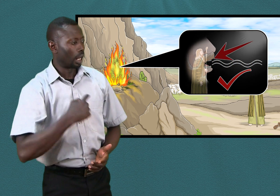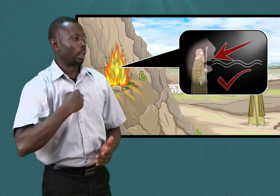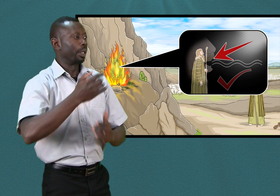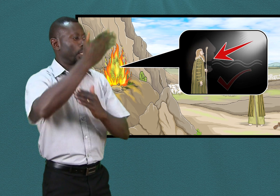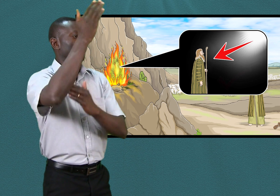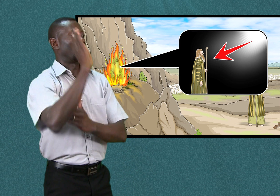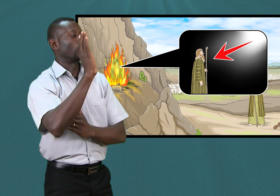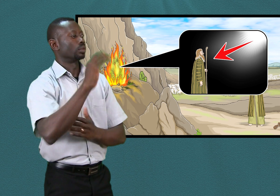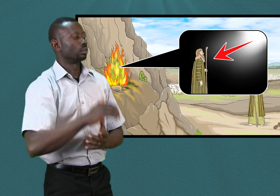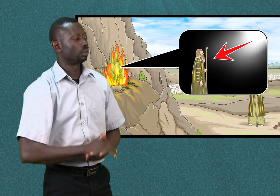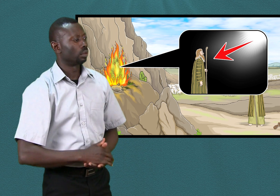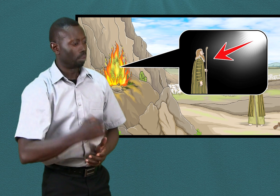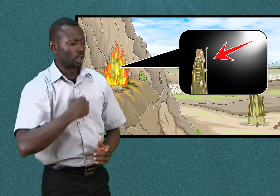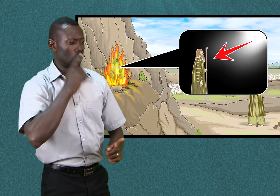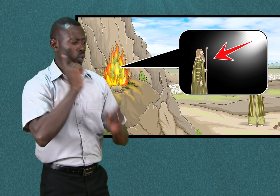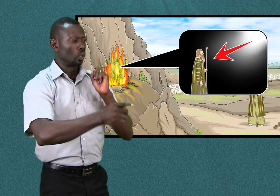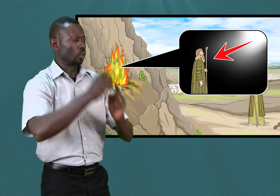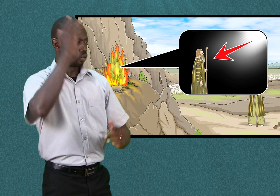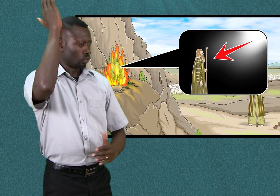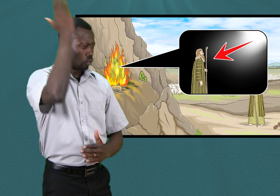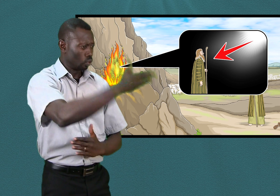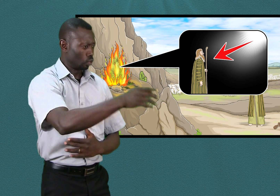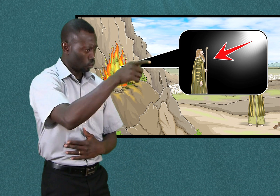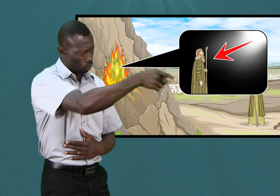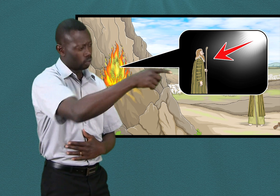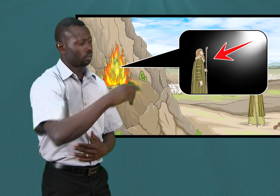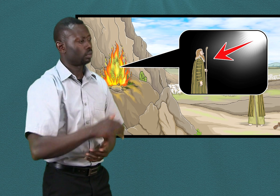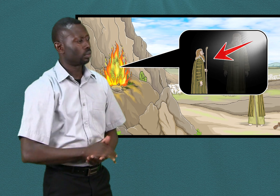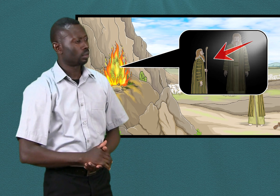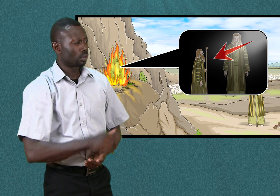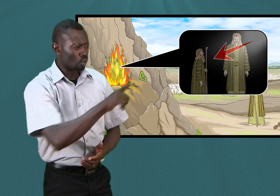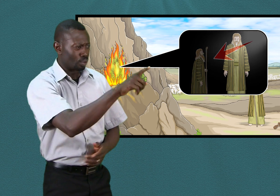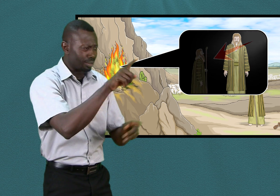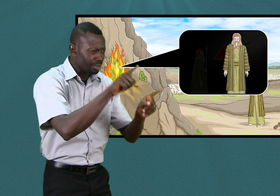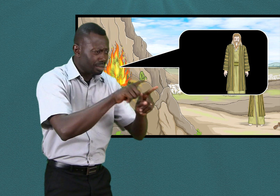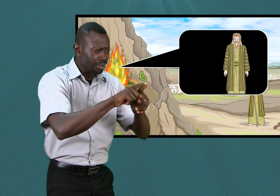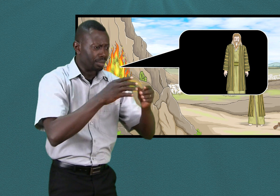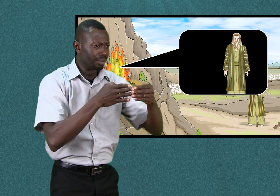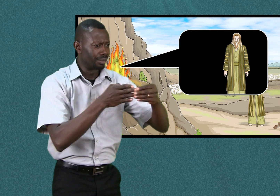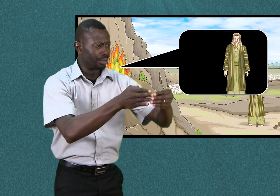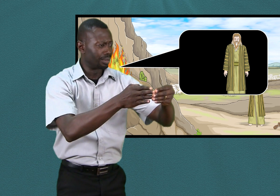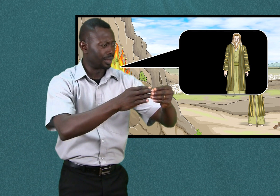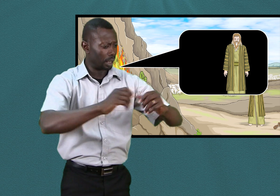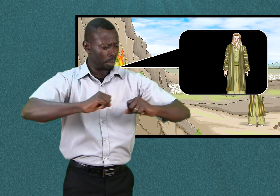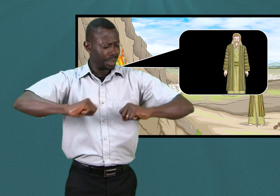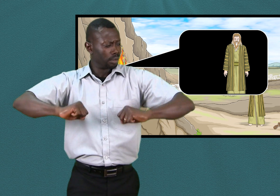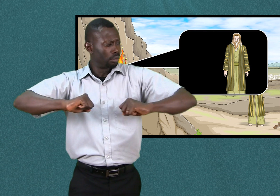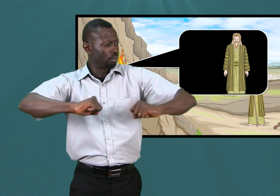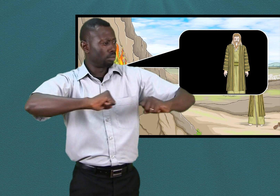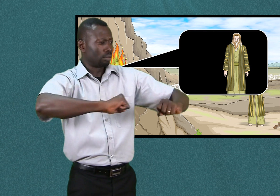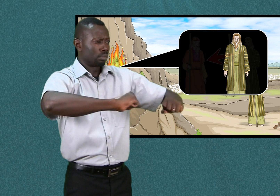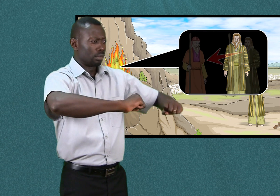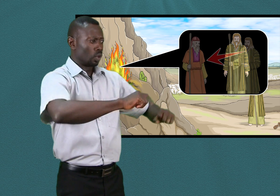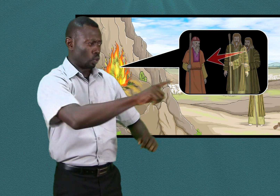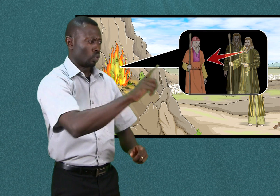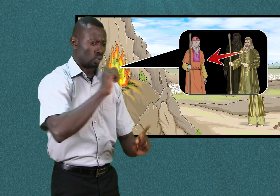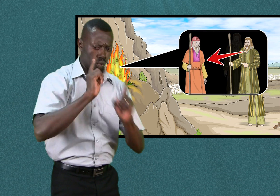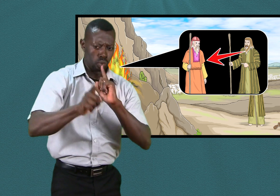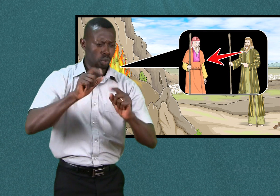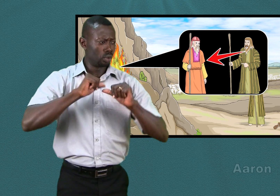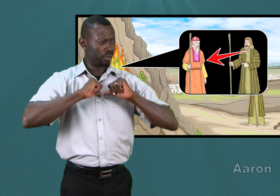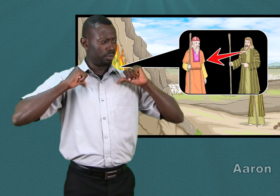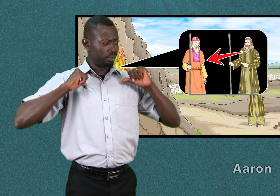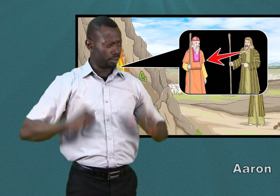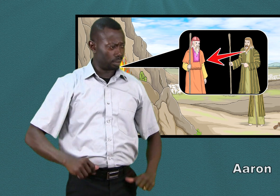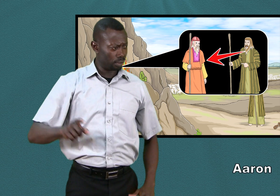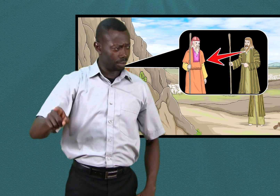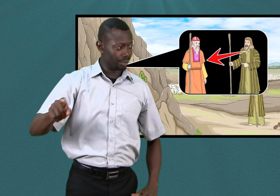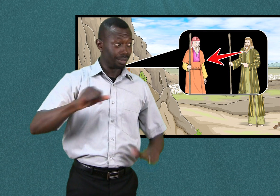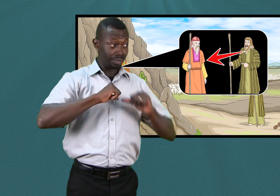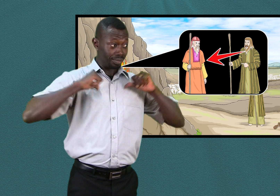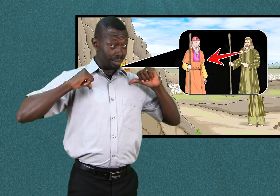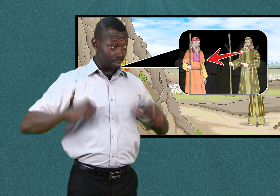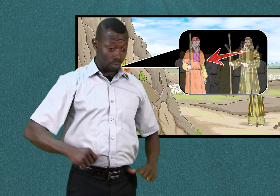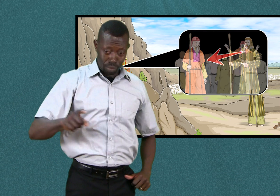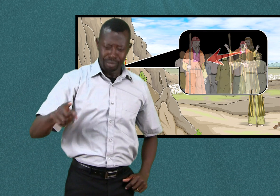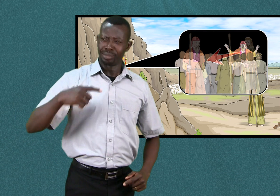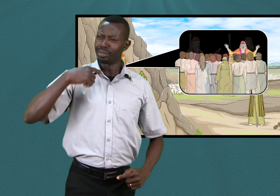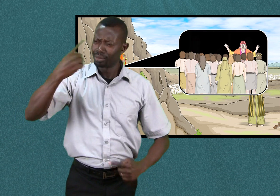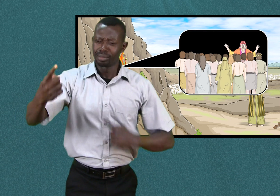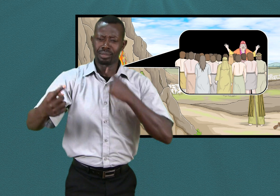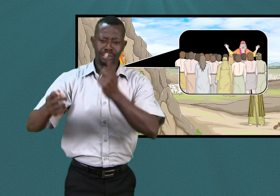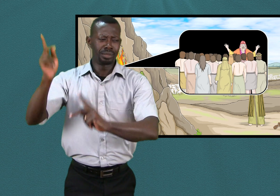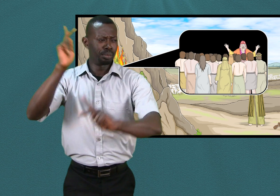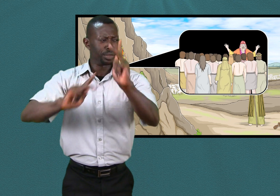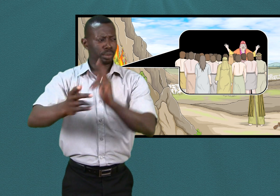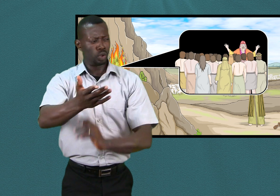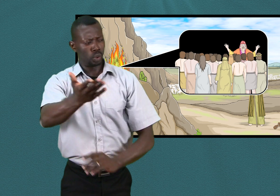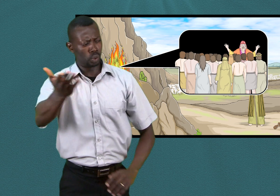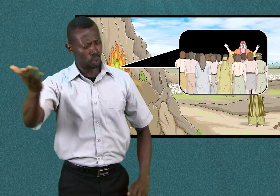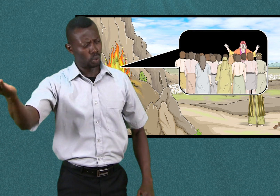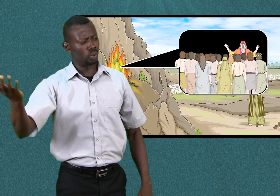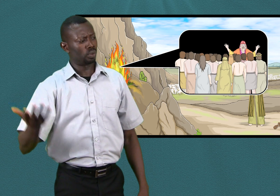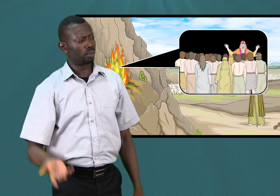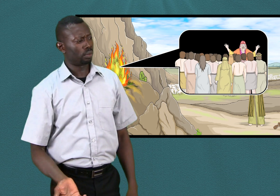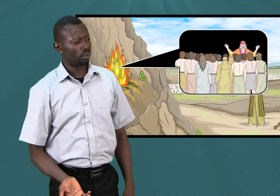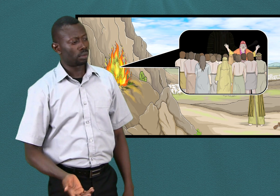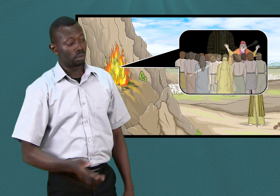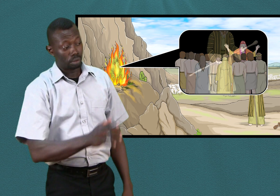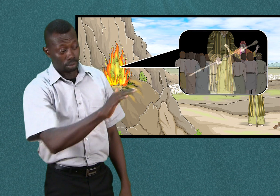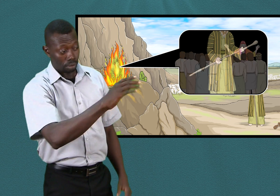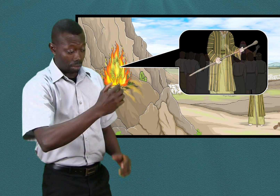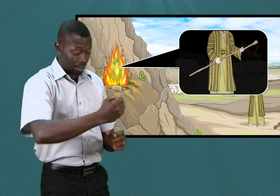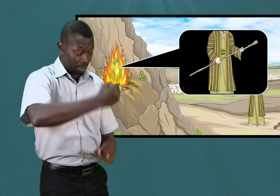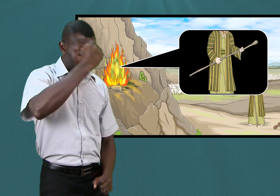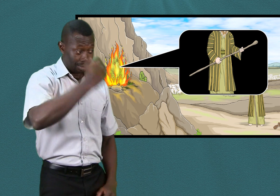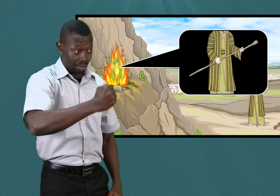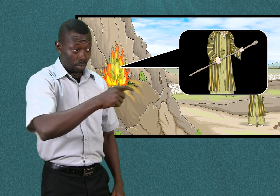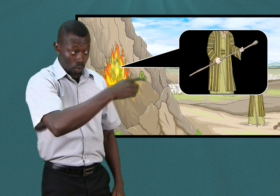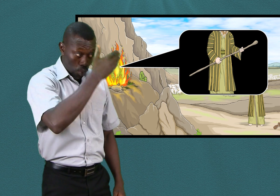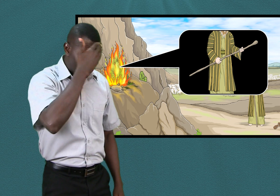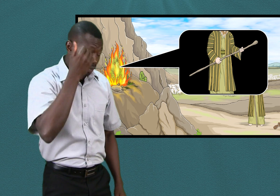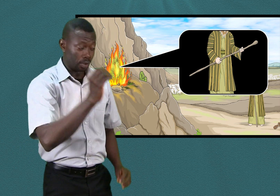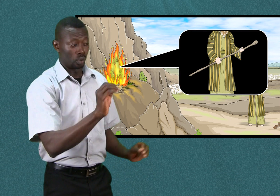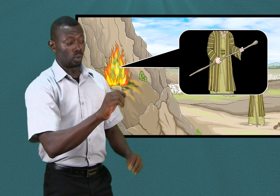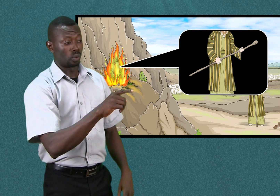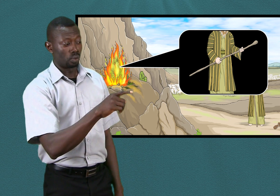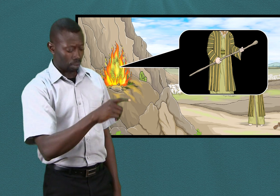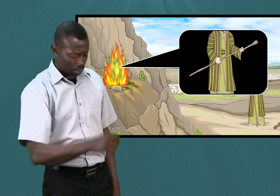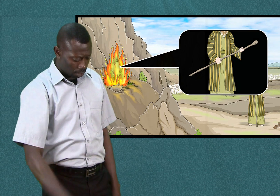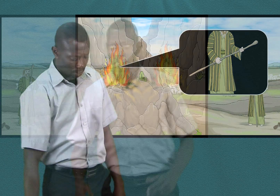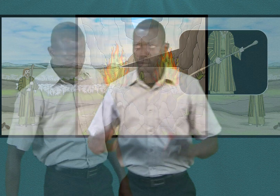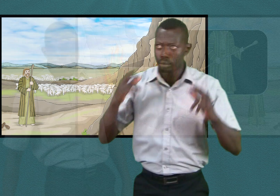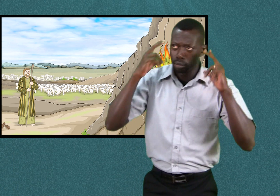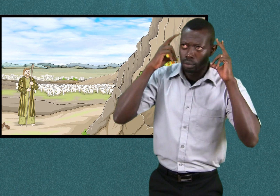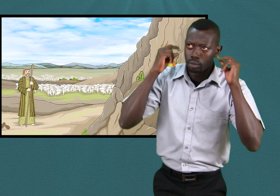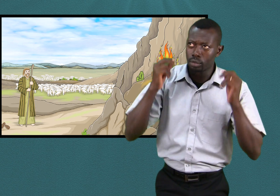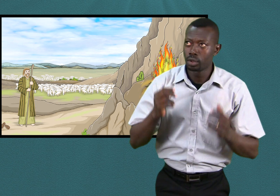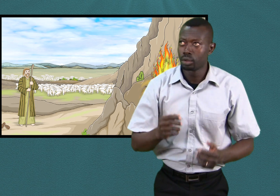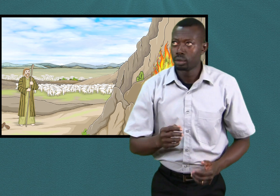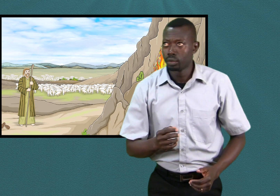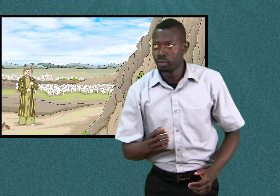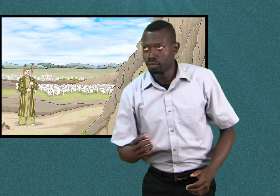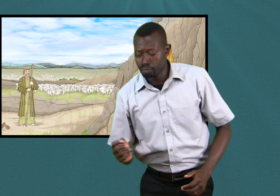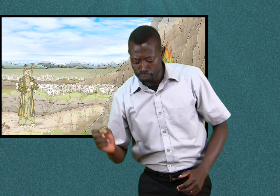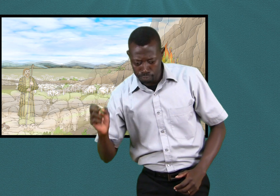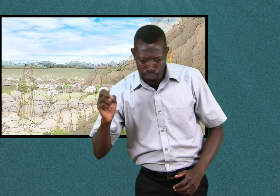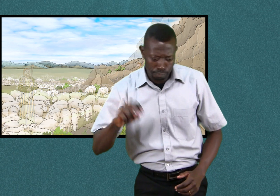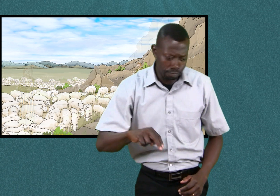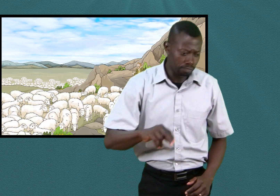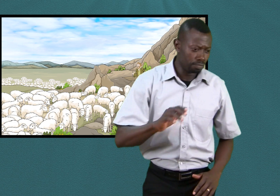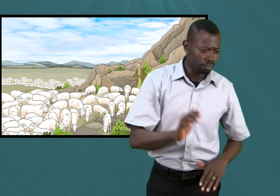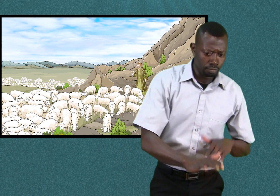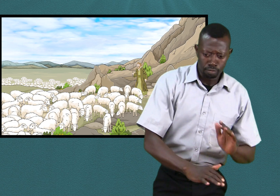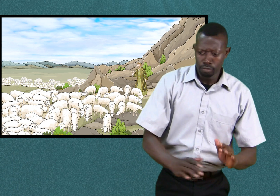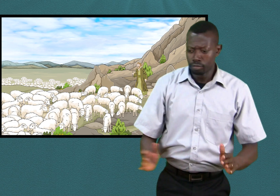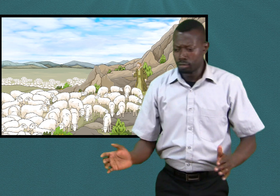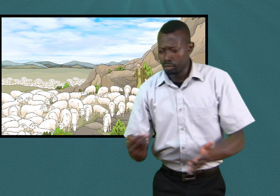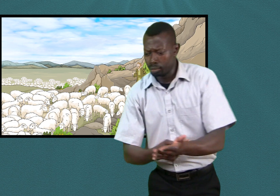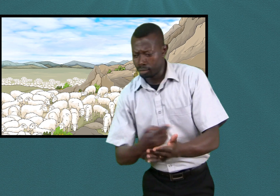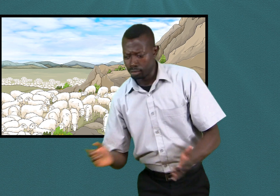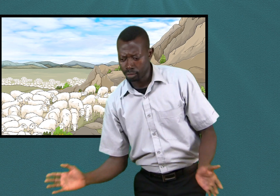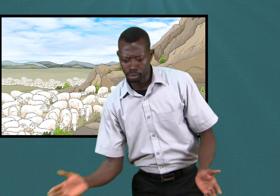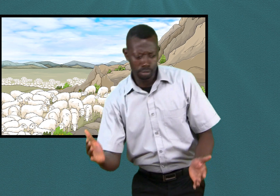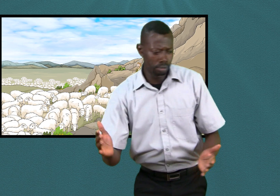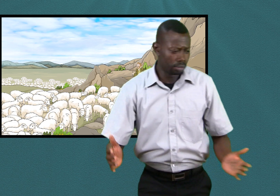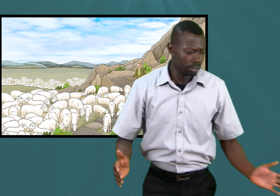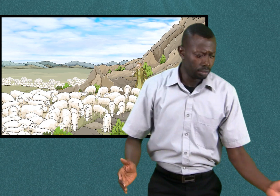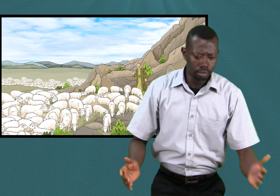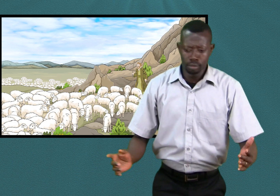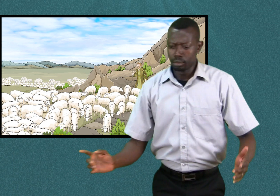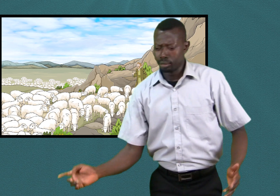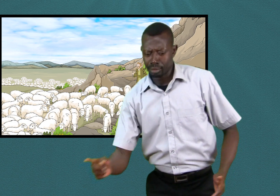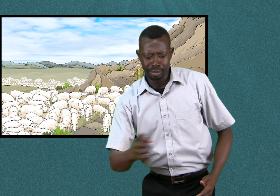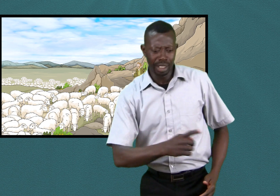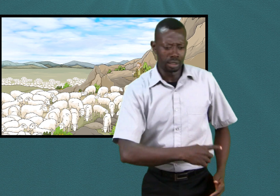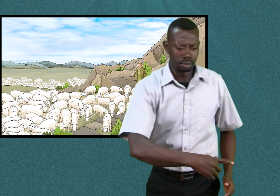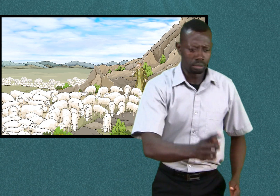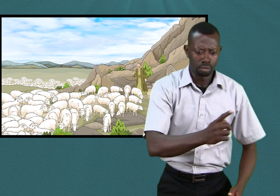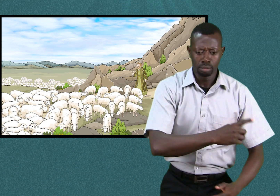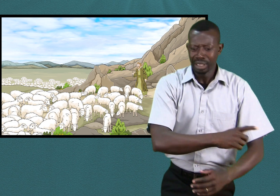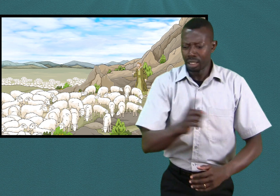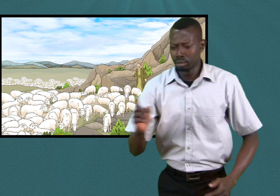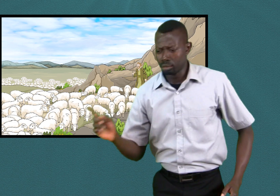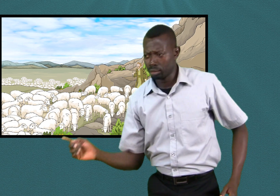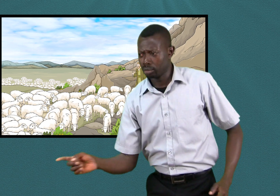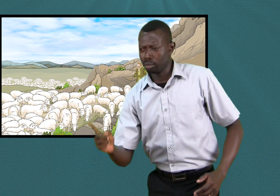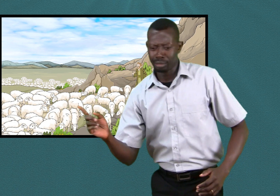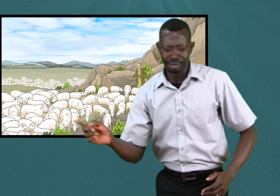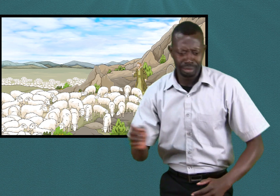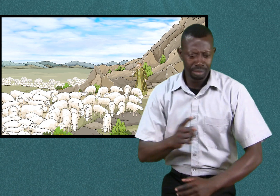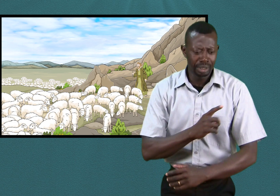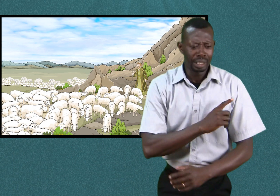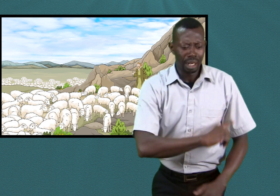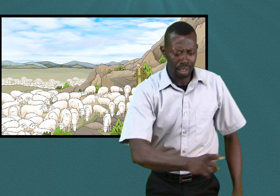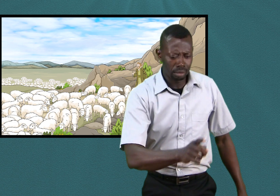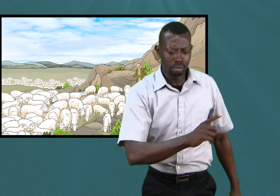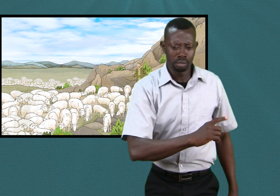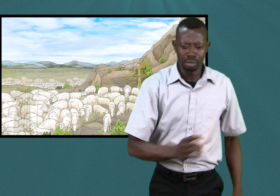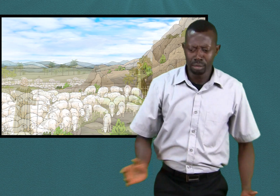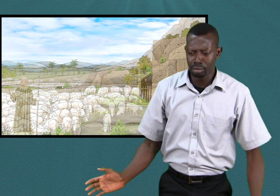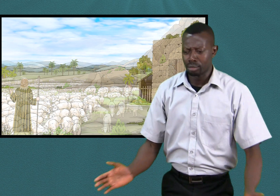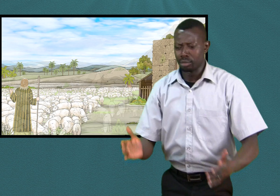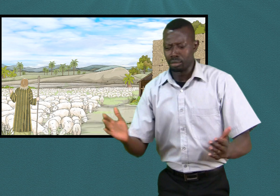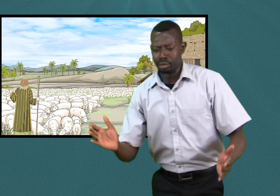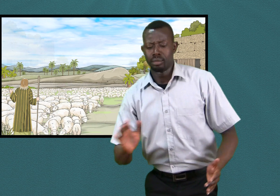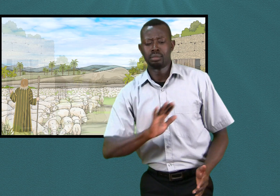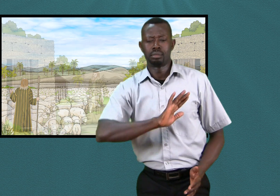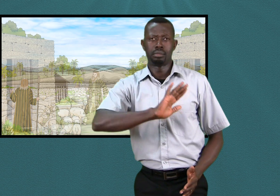You are to speak to him and put the words in his mouth. I will help both of you to speak, and I will teach you what to do. He will speak to the people for you. He will be your spokesman, and it will be as if you were God to him.